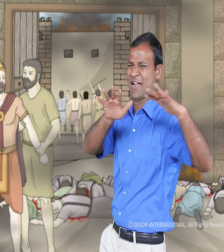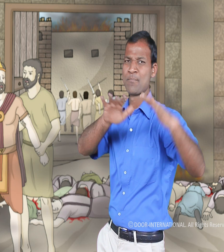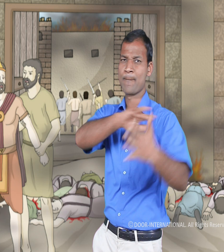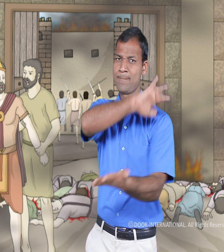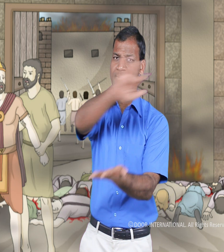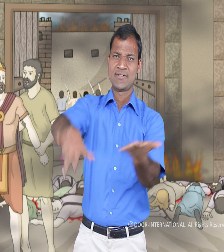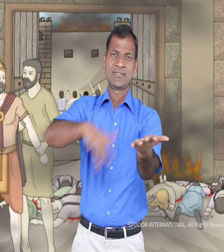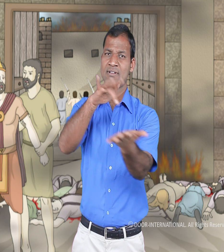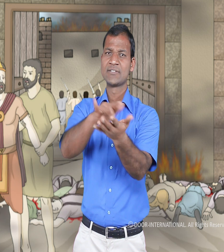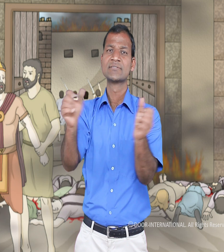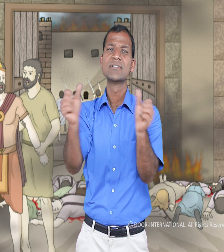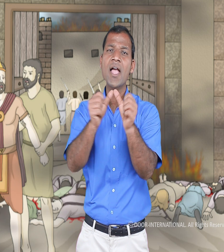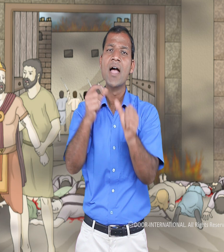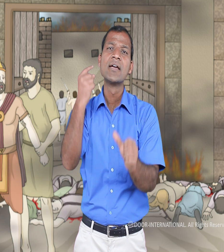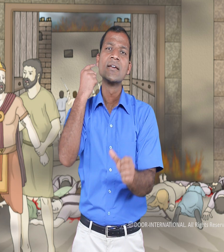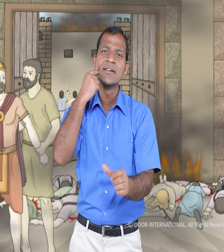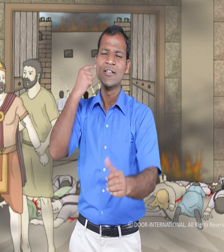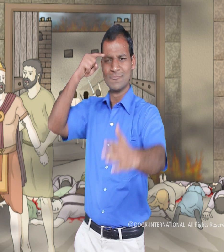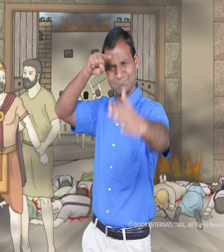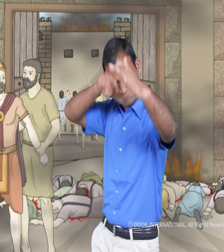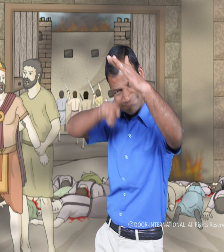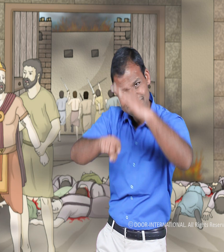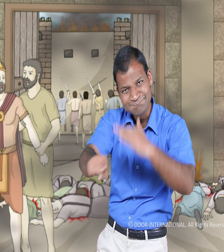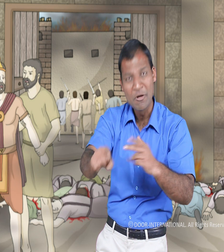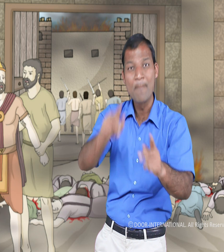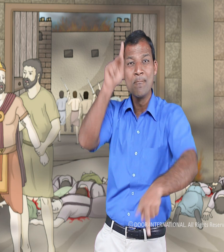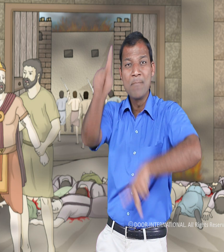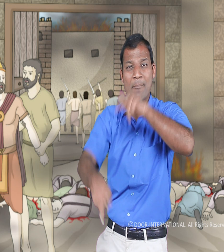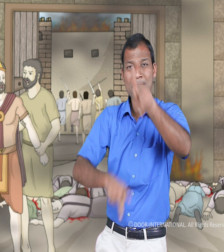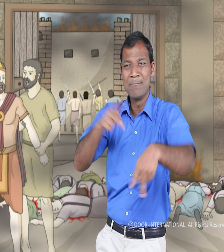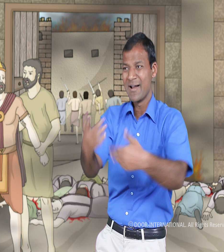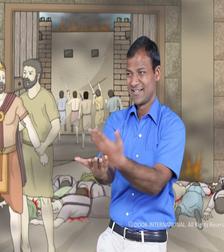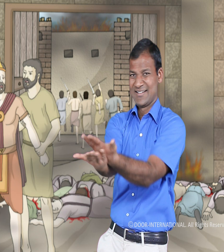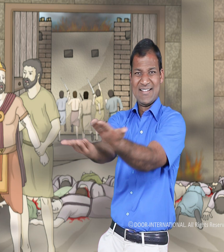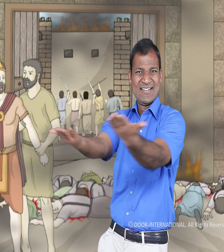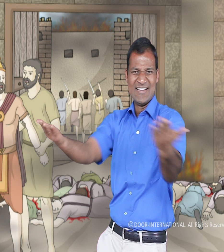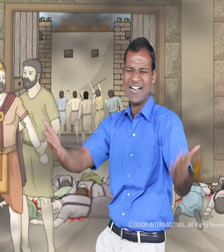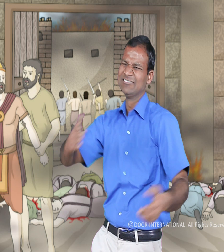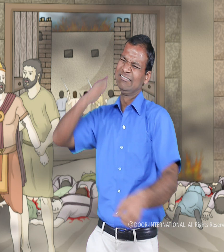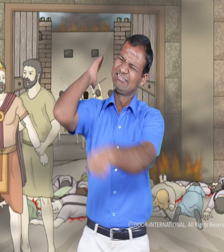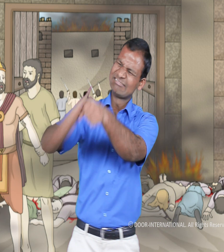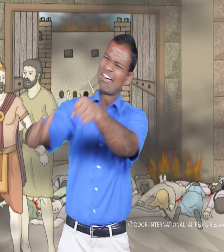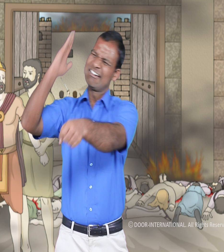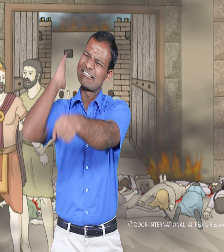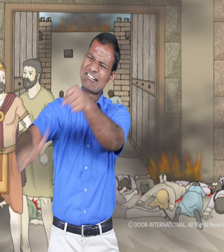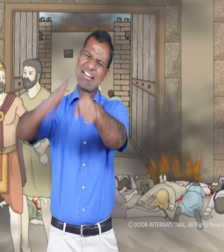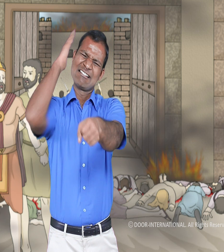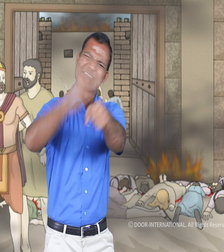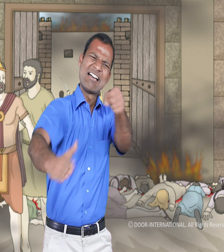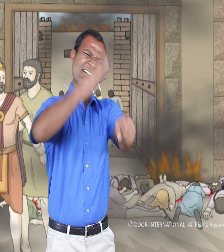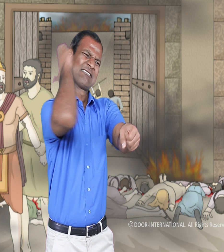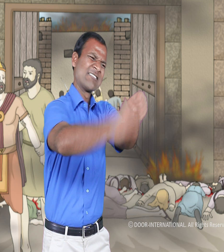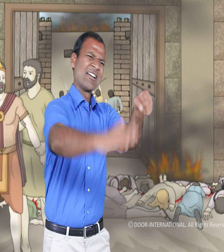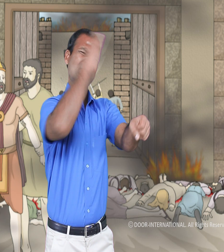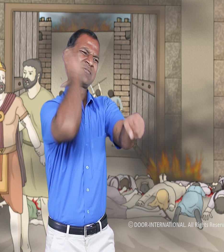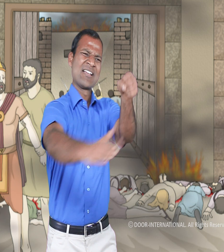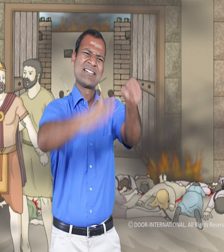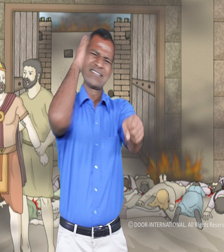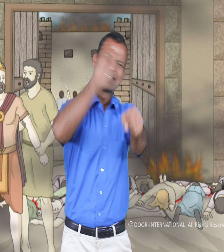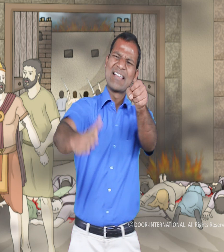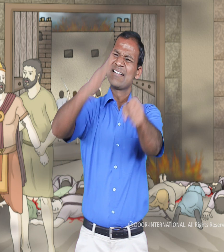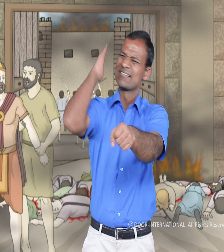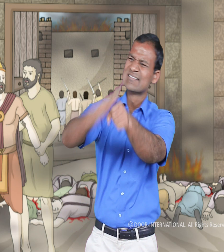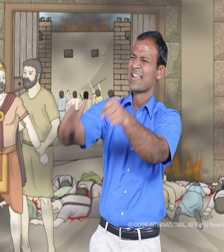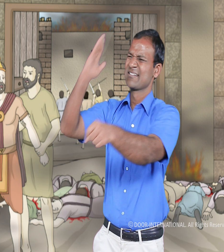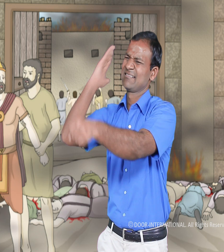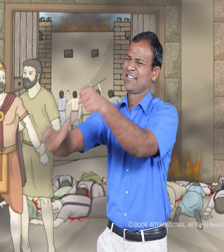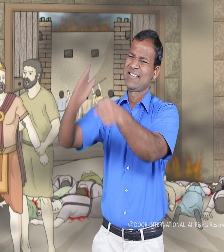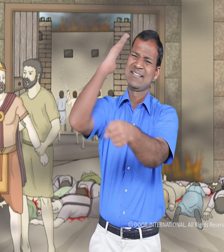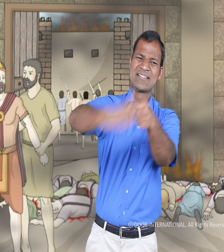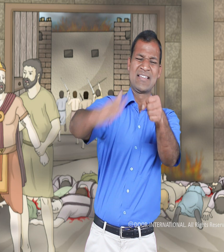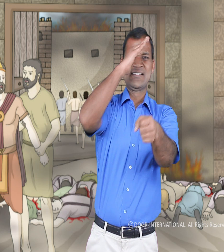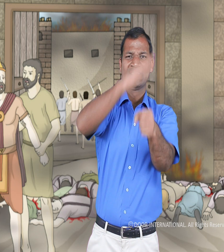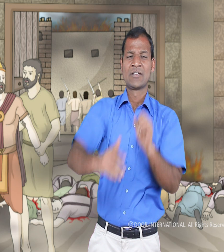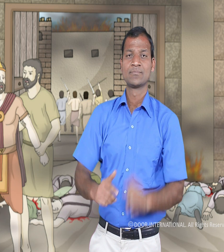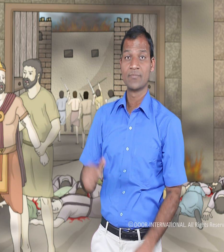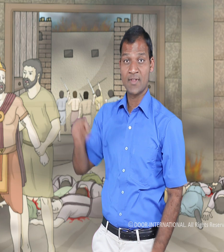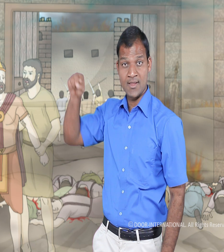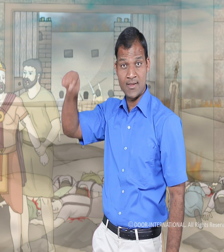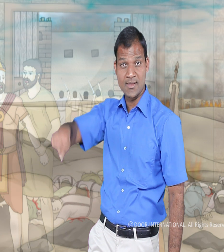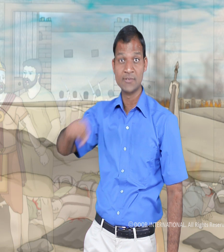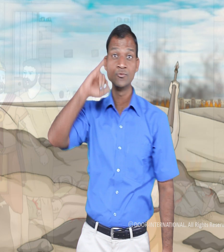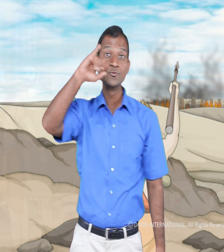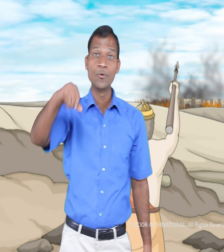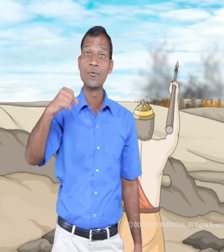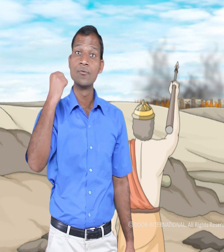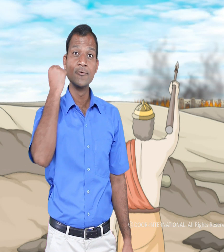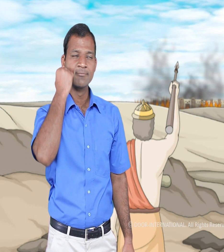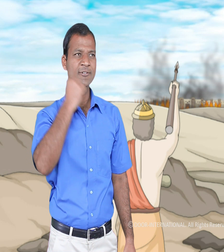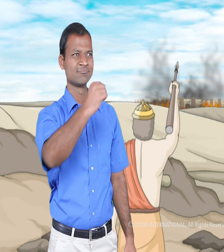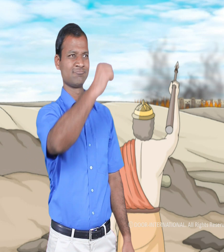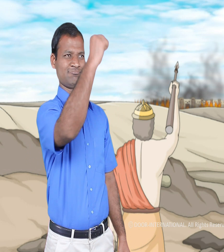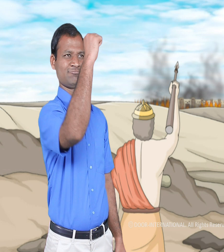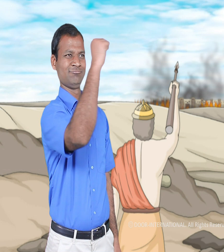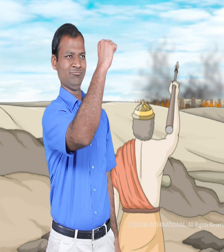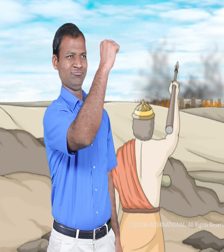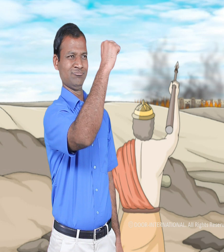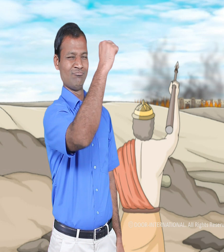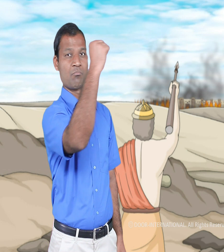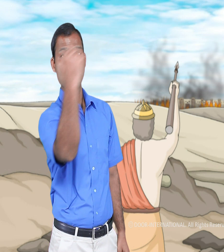A total of twelve thousand men and women fell that day—all the people of Ai.